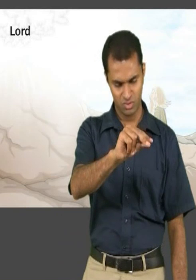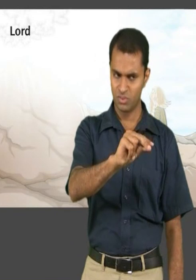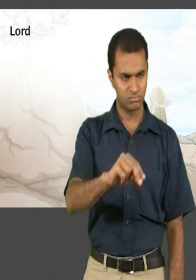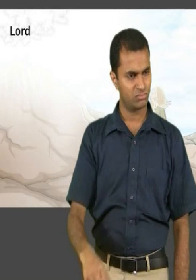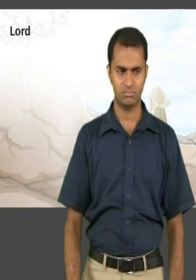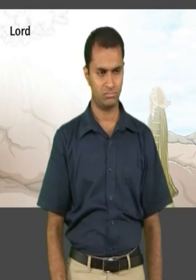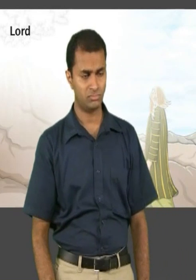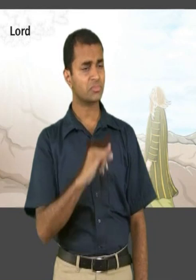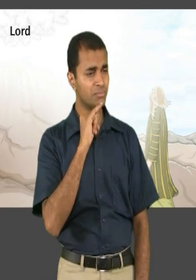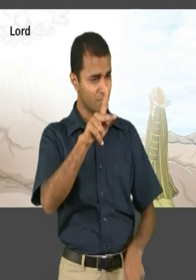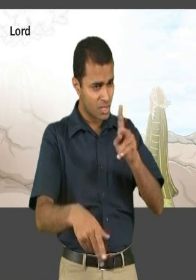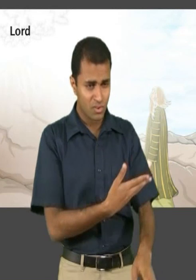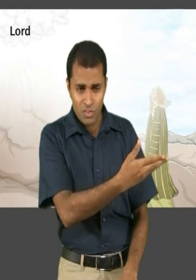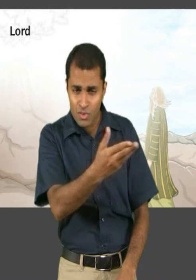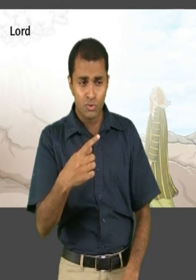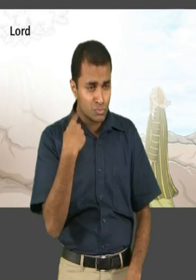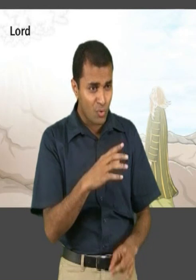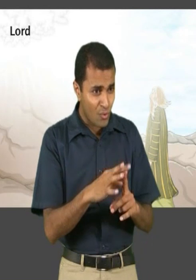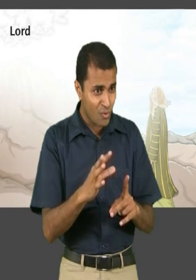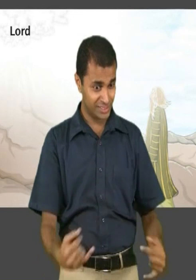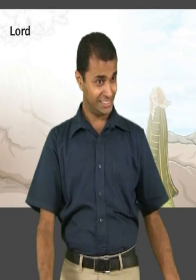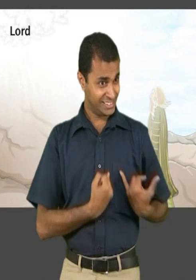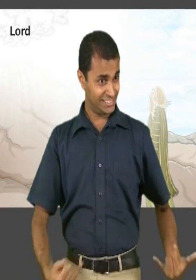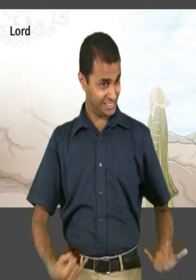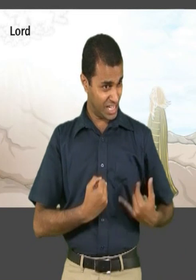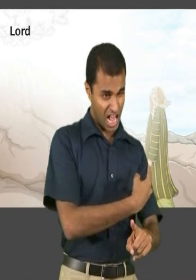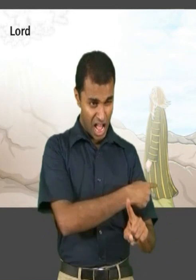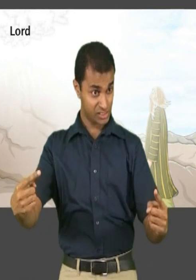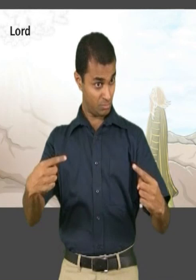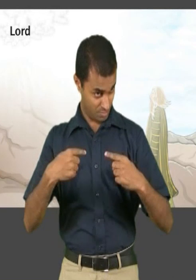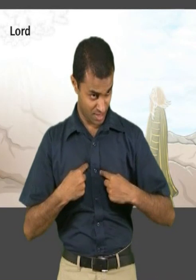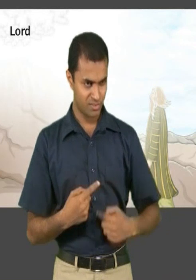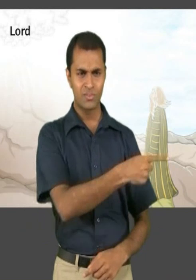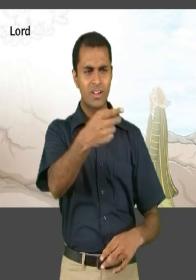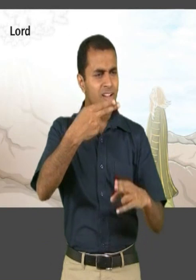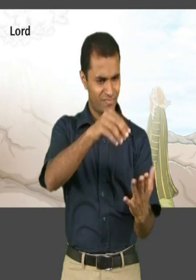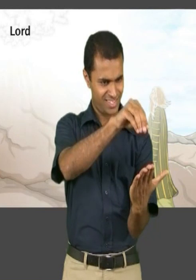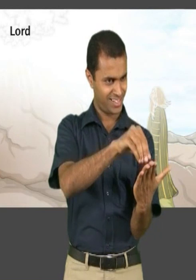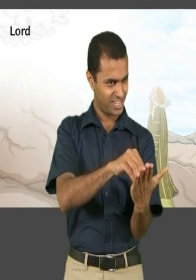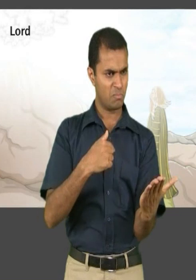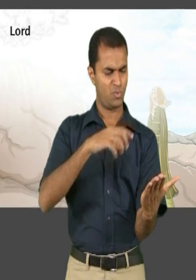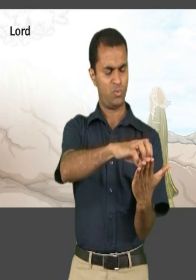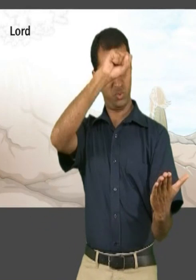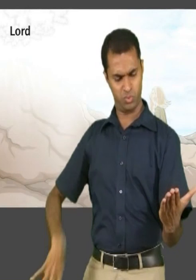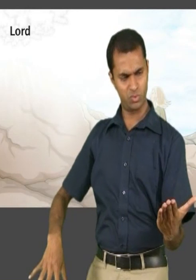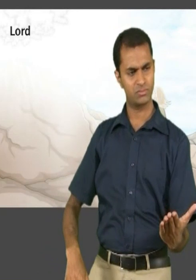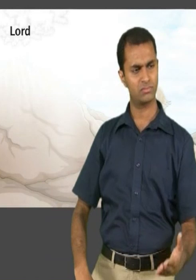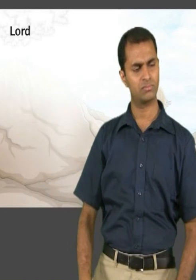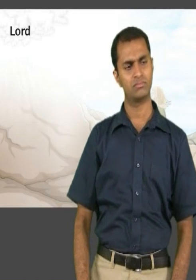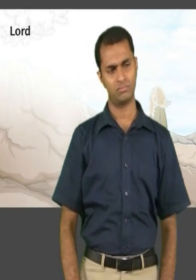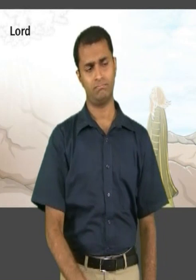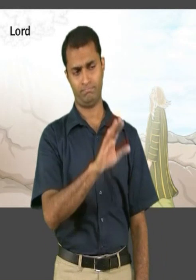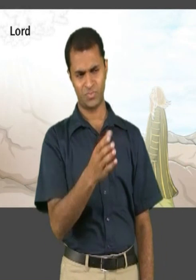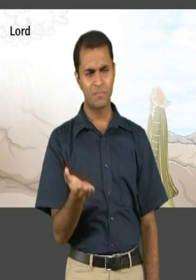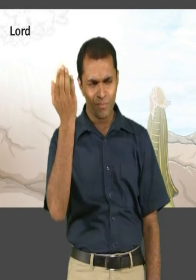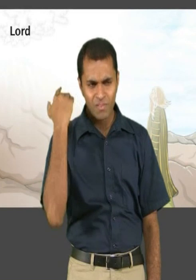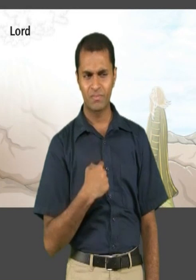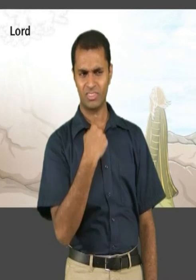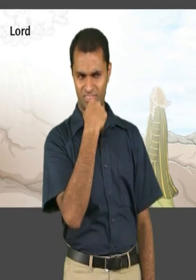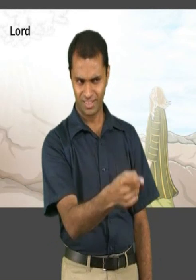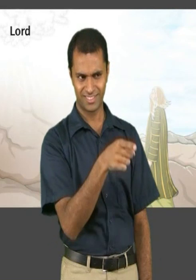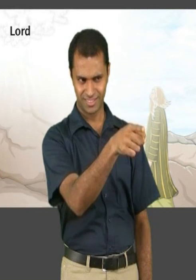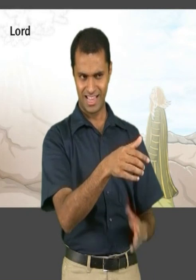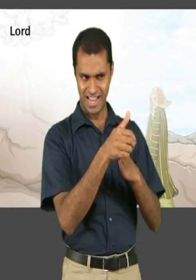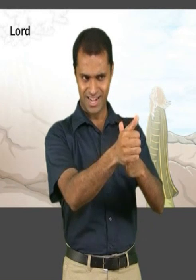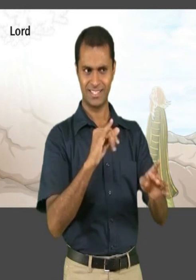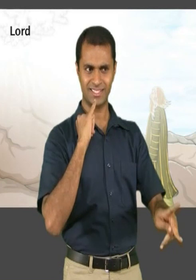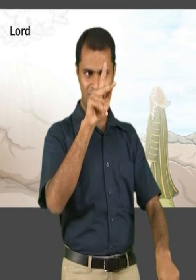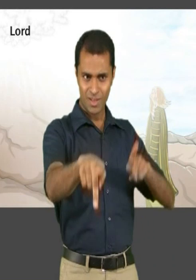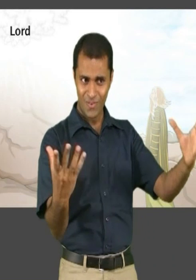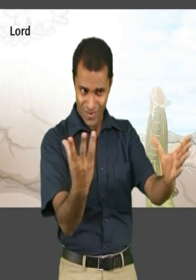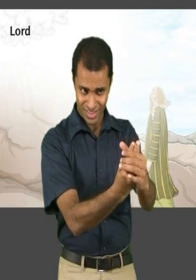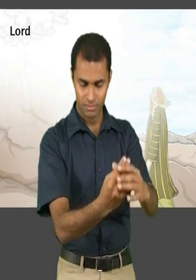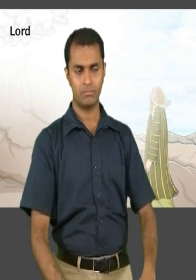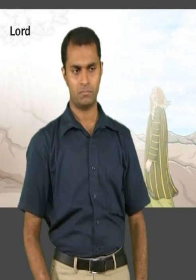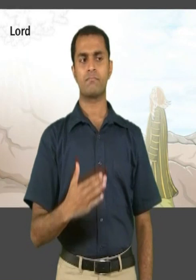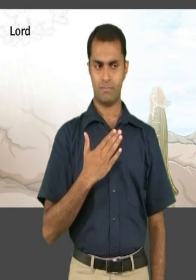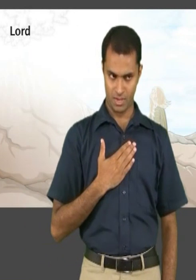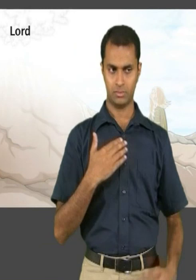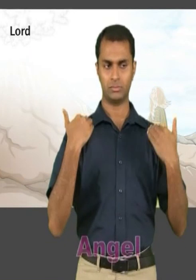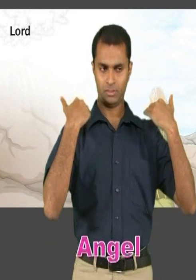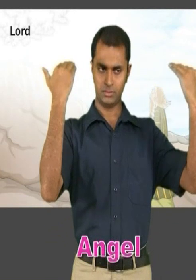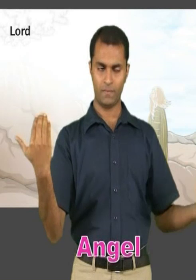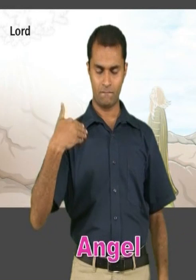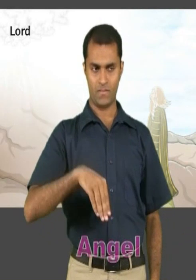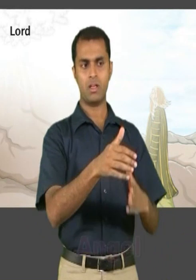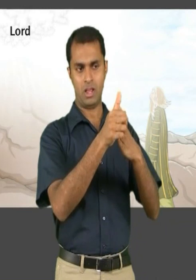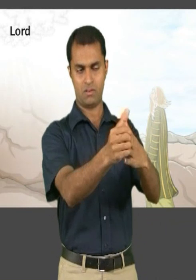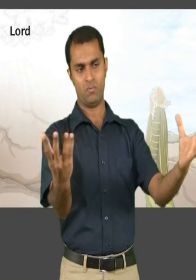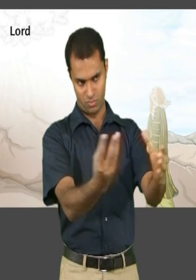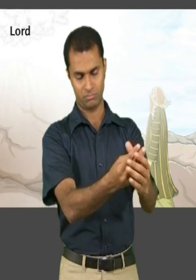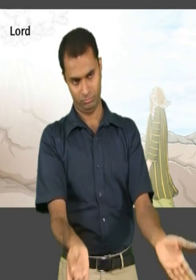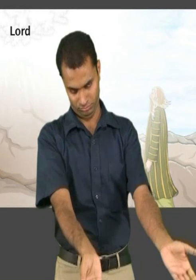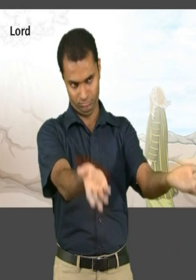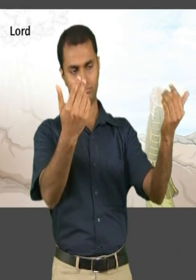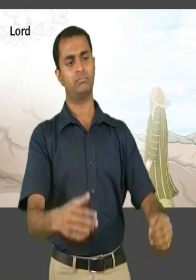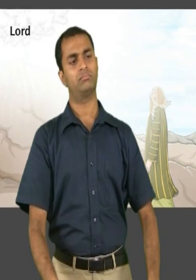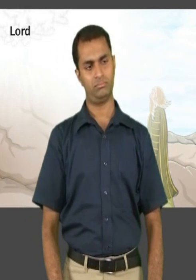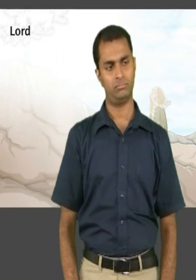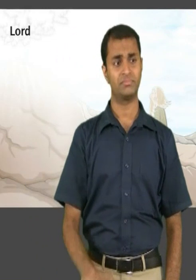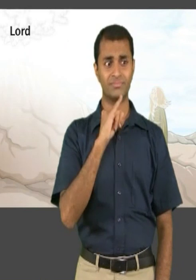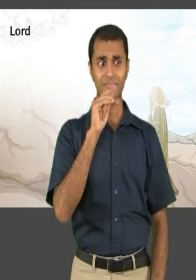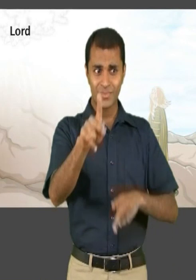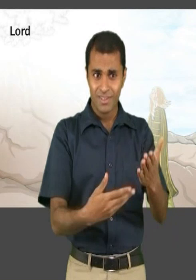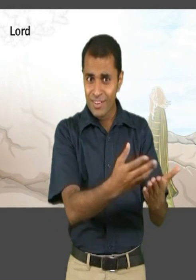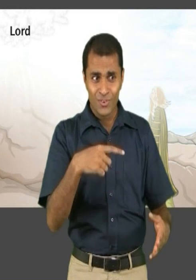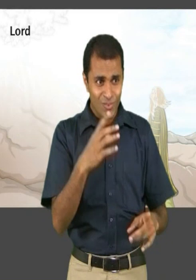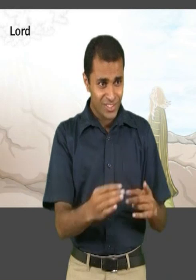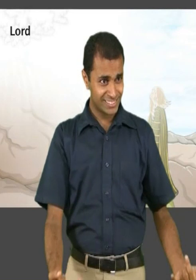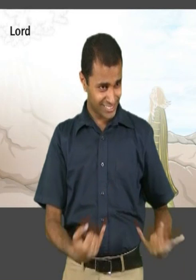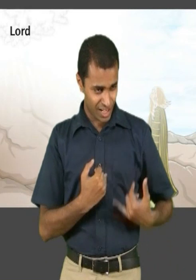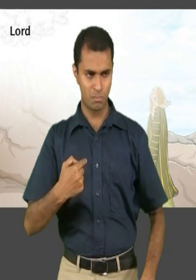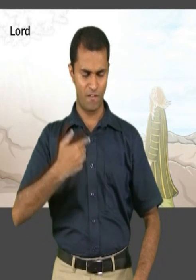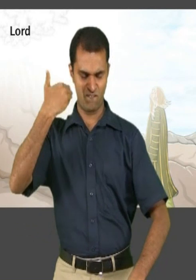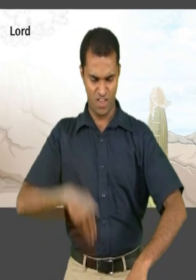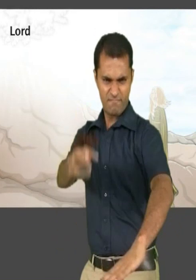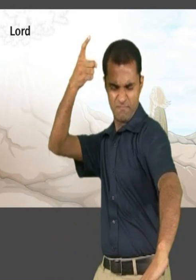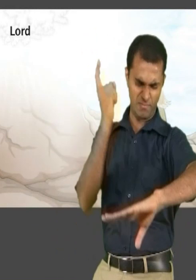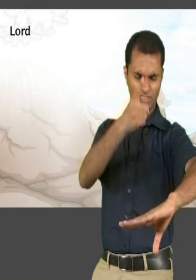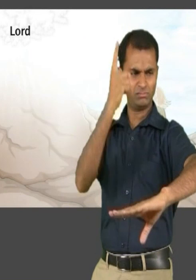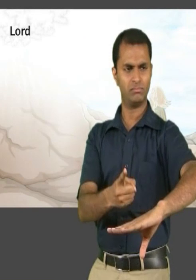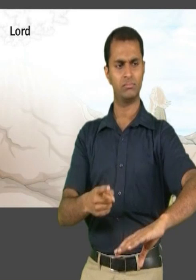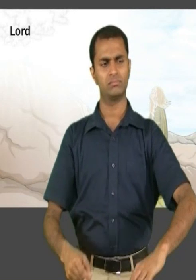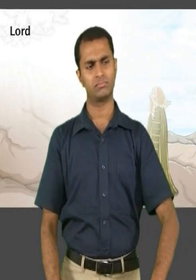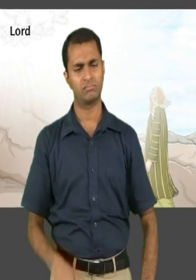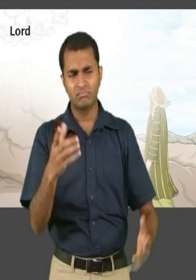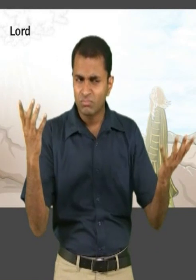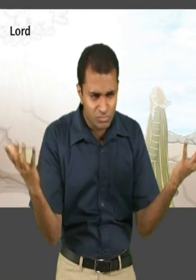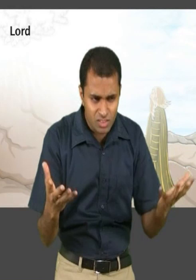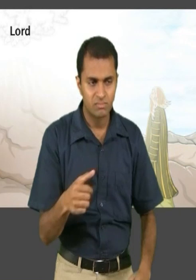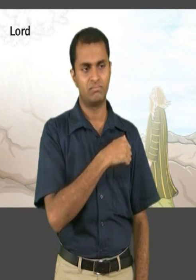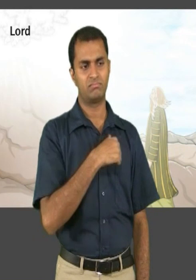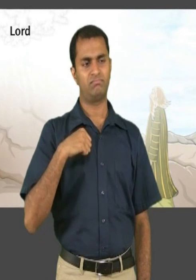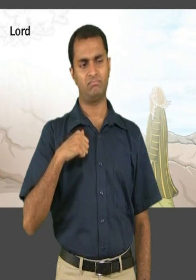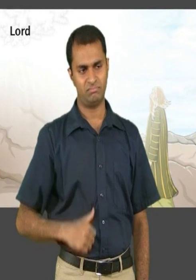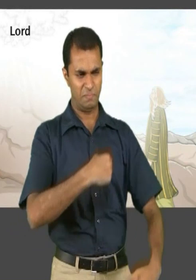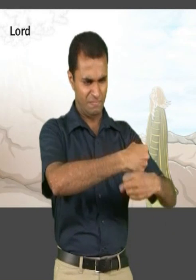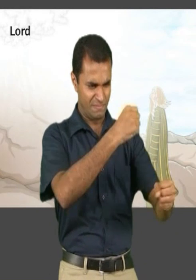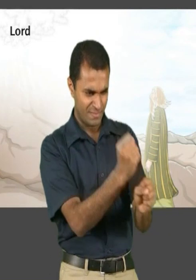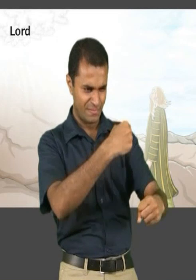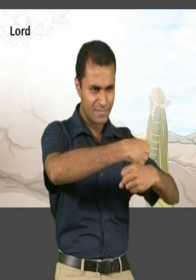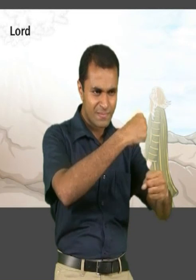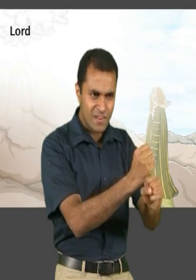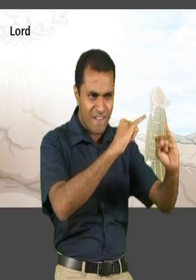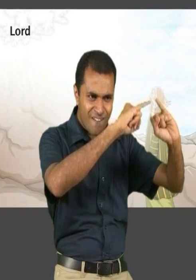Now go, lead the people to the place I described. Behold, My angel shall go before you. But on the day I settle accounts, I will punish them for their sin.”